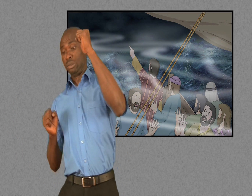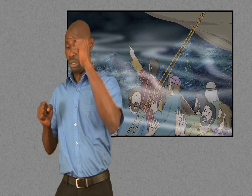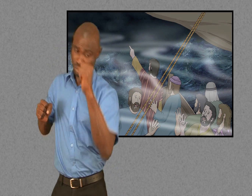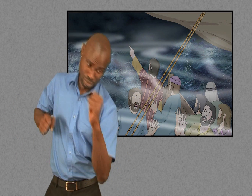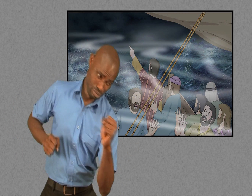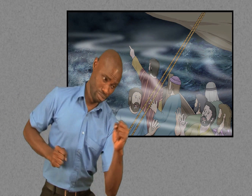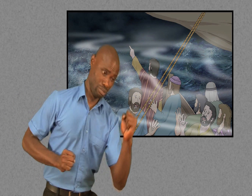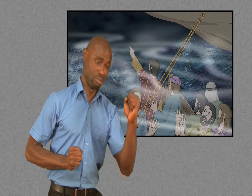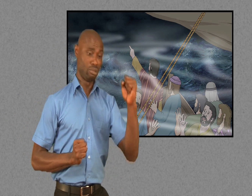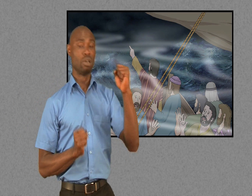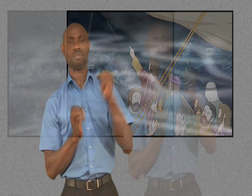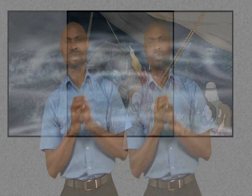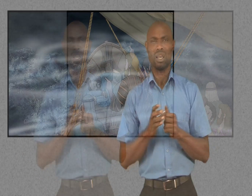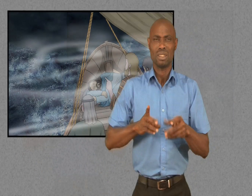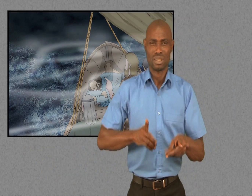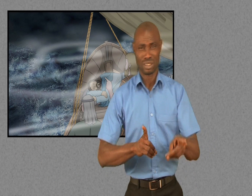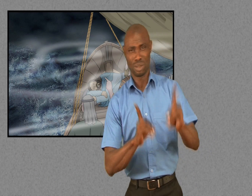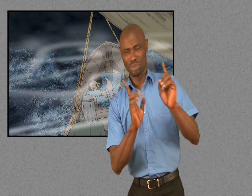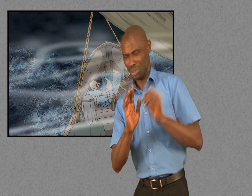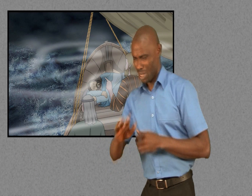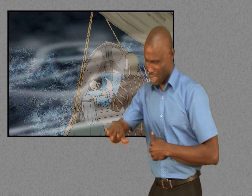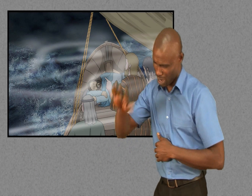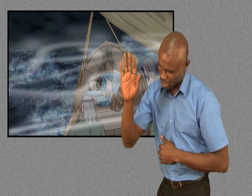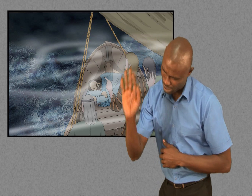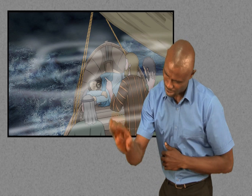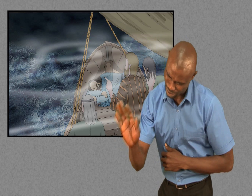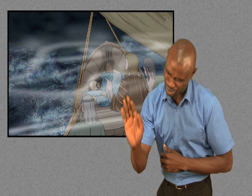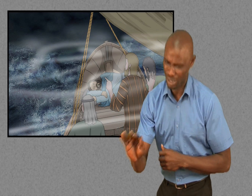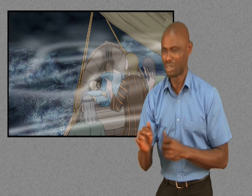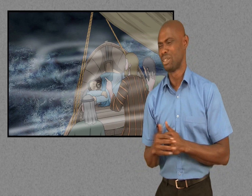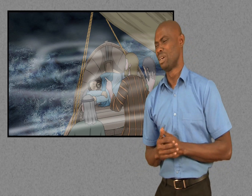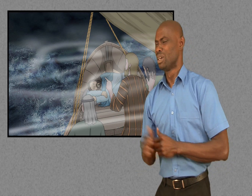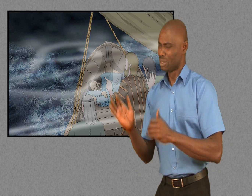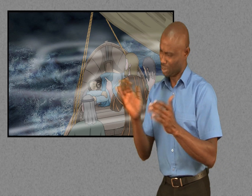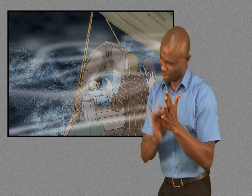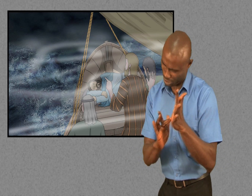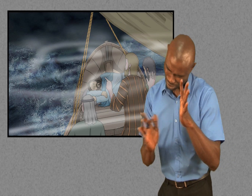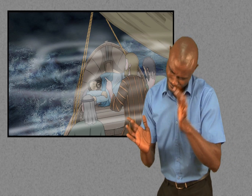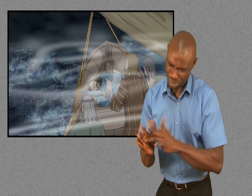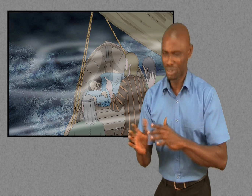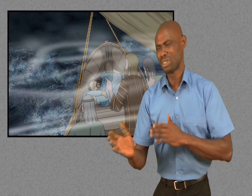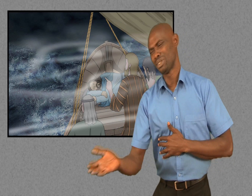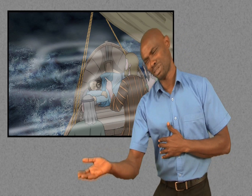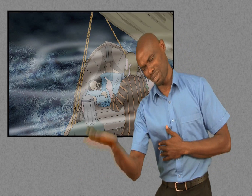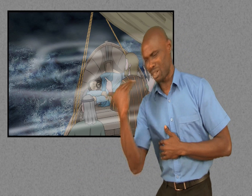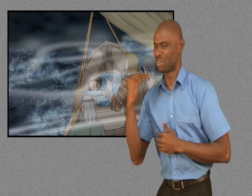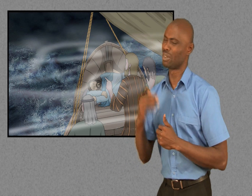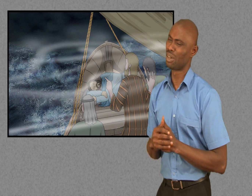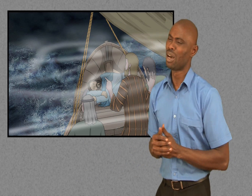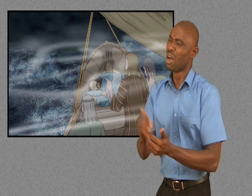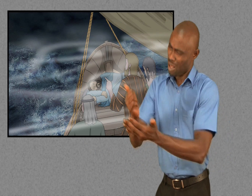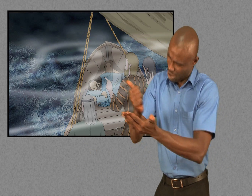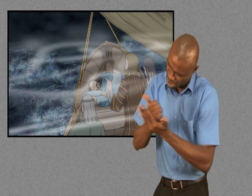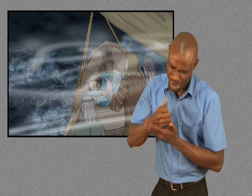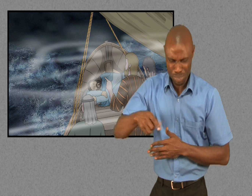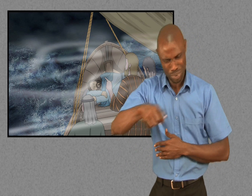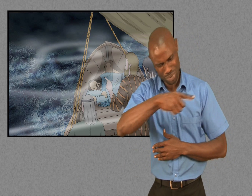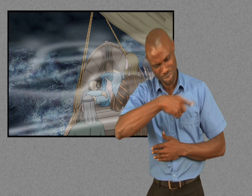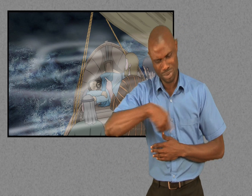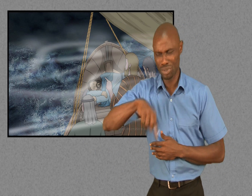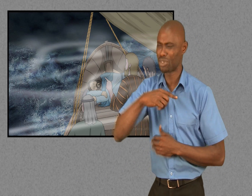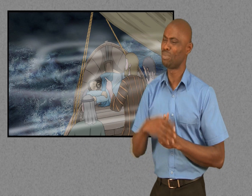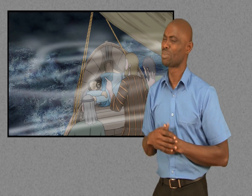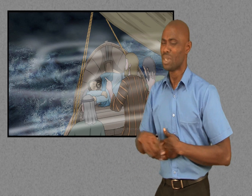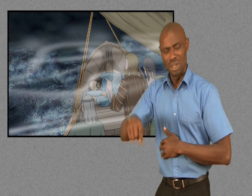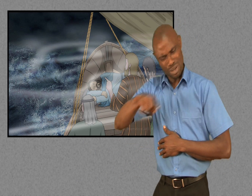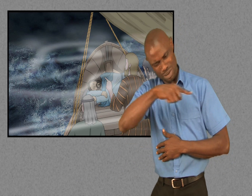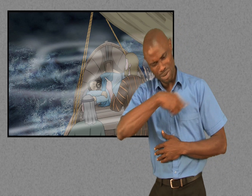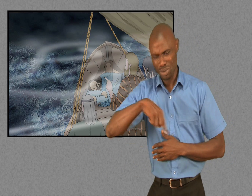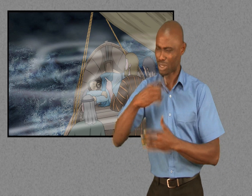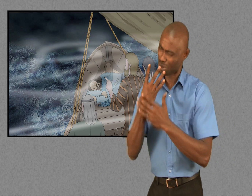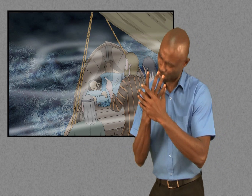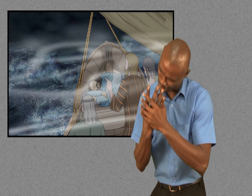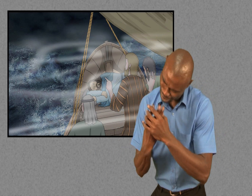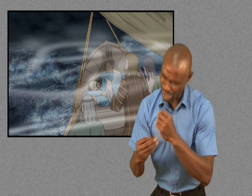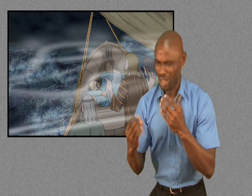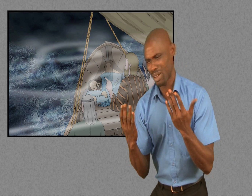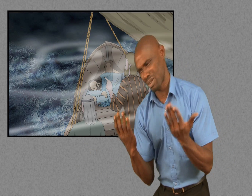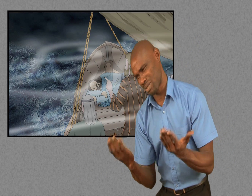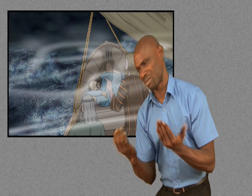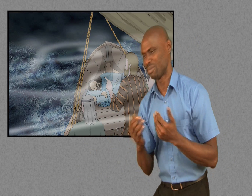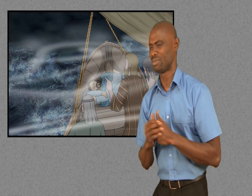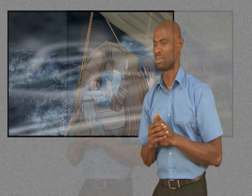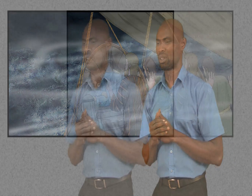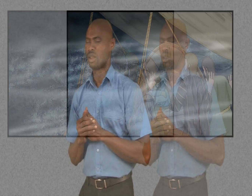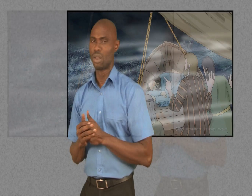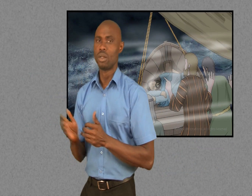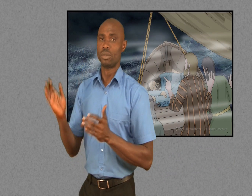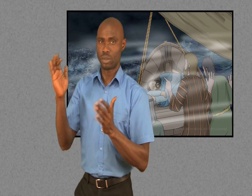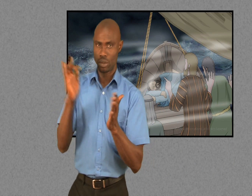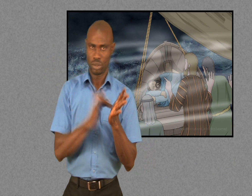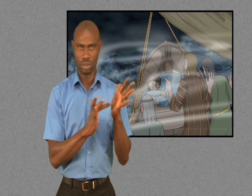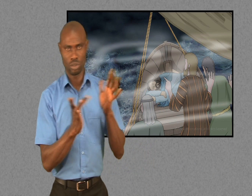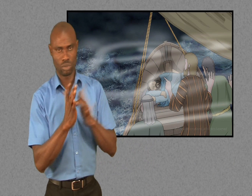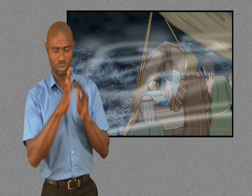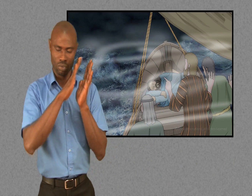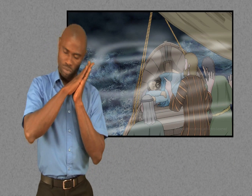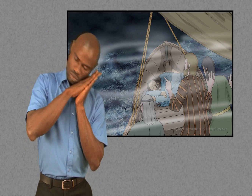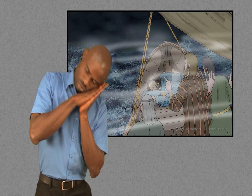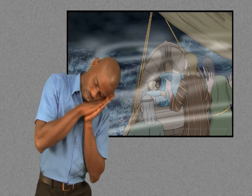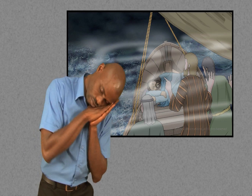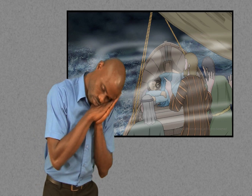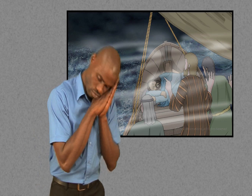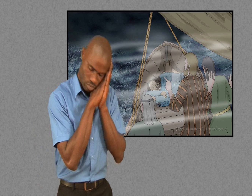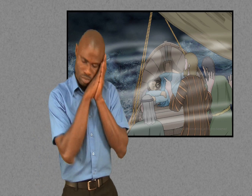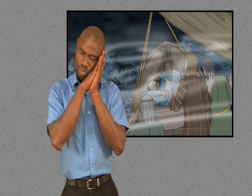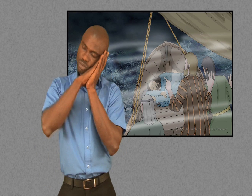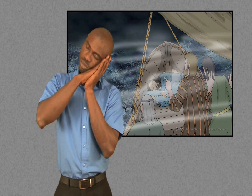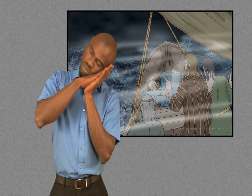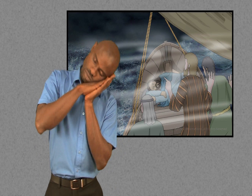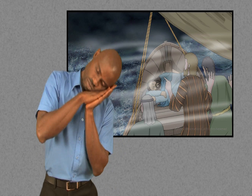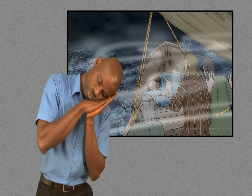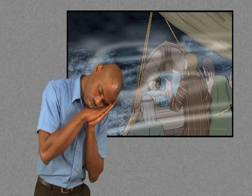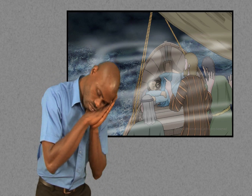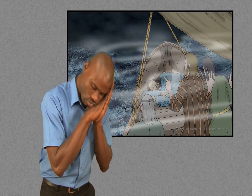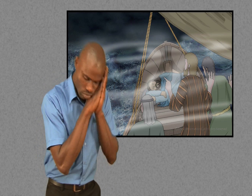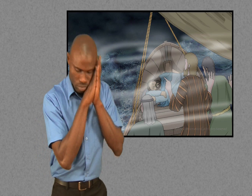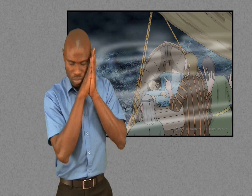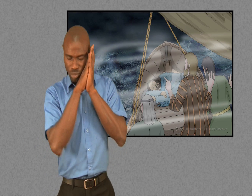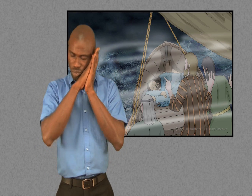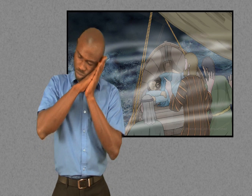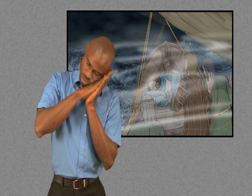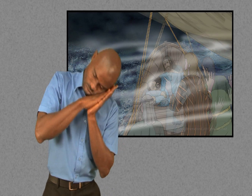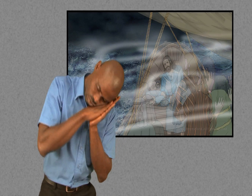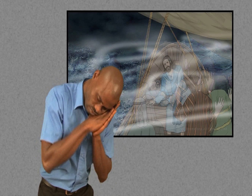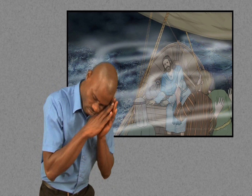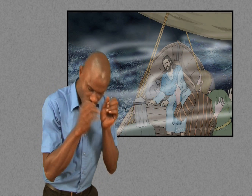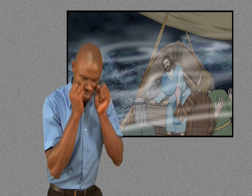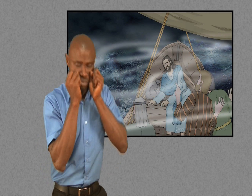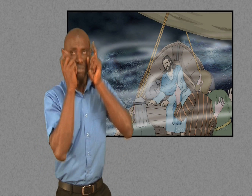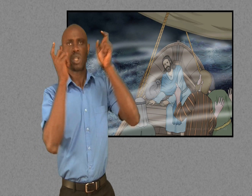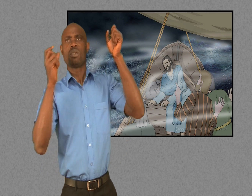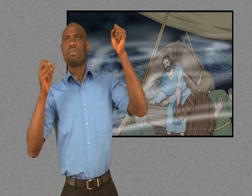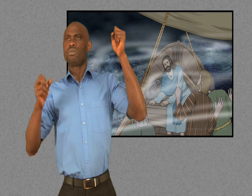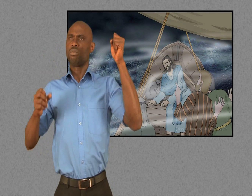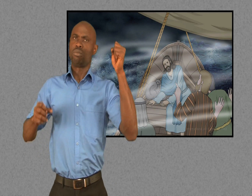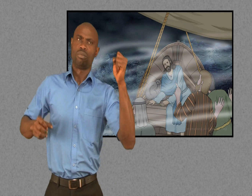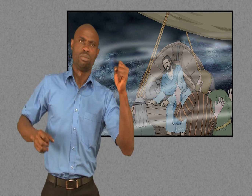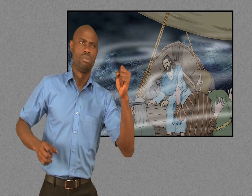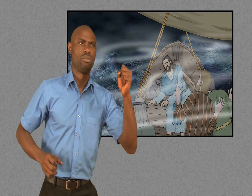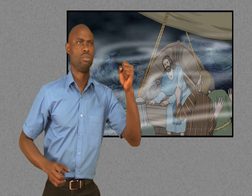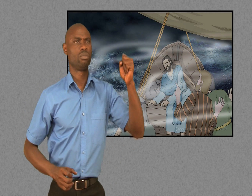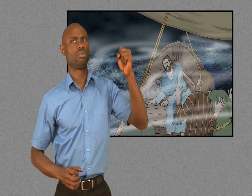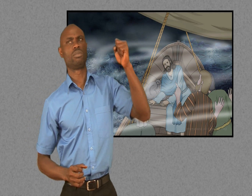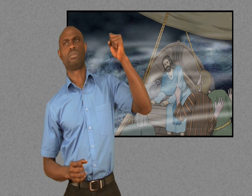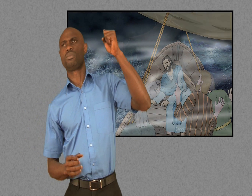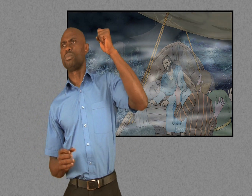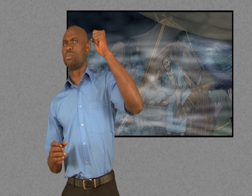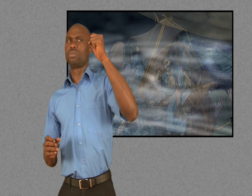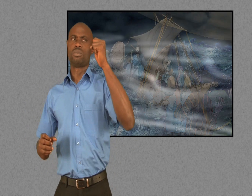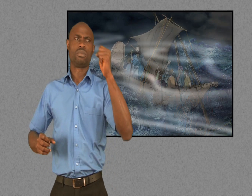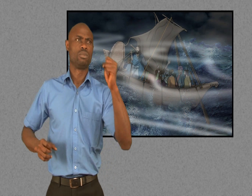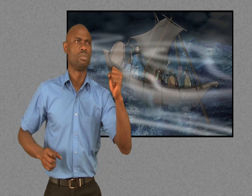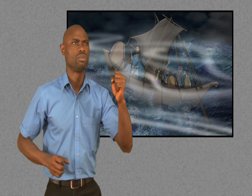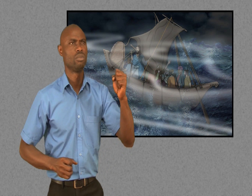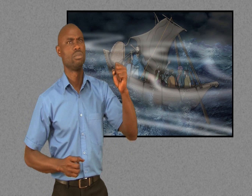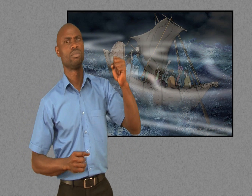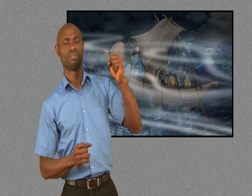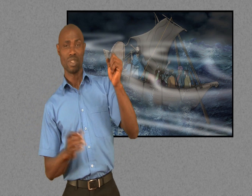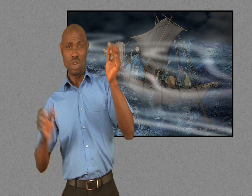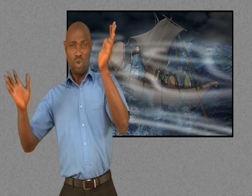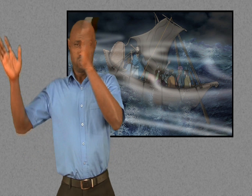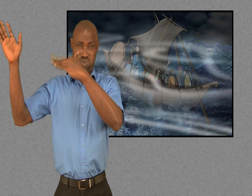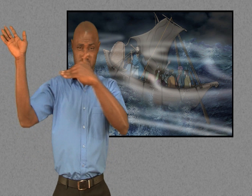But Jesus was in the stern, sleeping on the cushion. So they woke Him and said, “Teacher, don’t You care that we are perishing?”